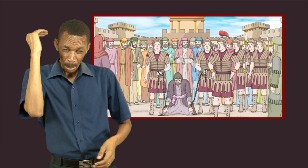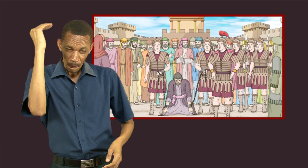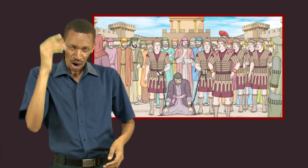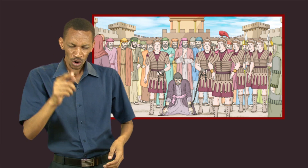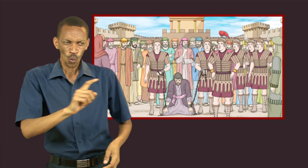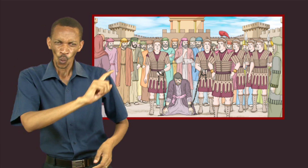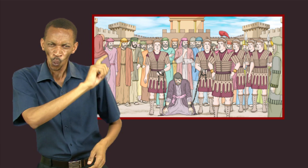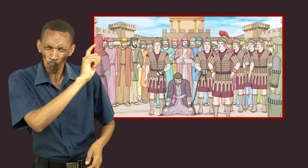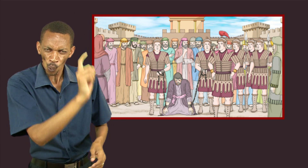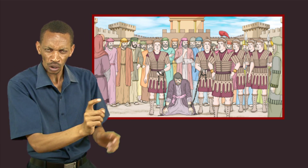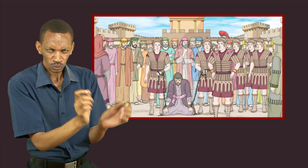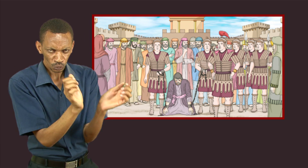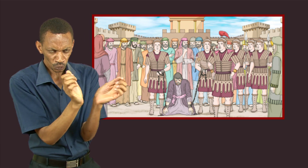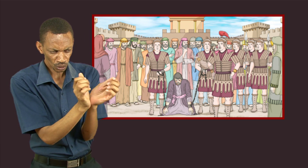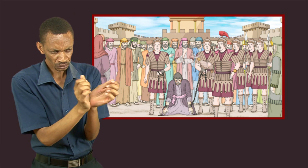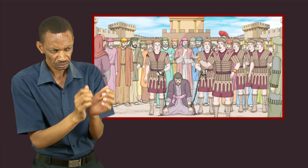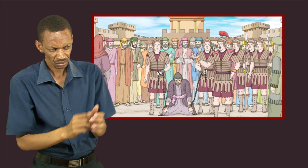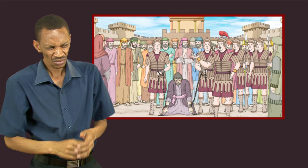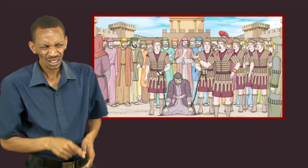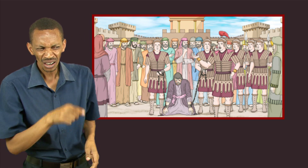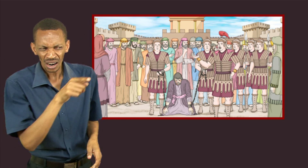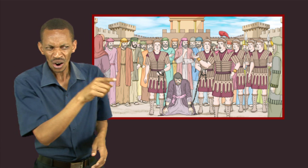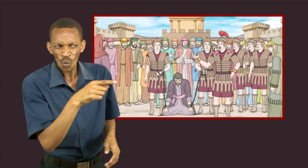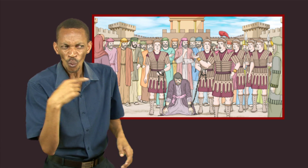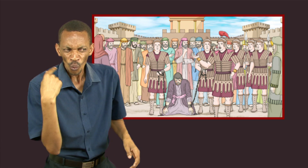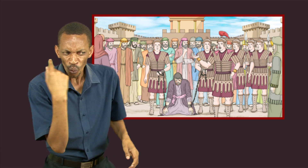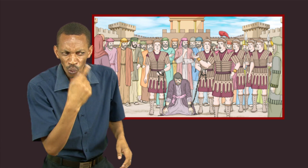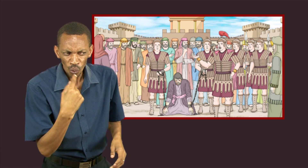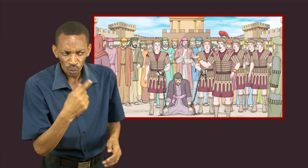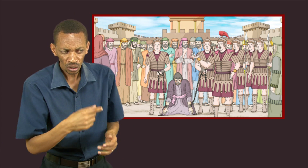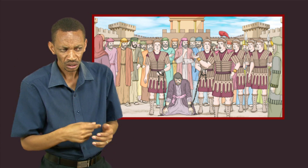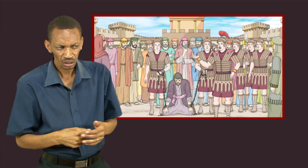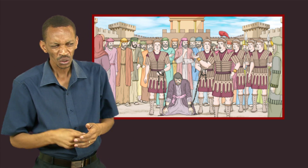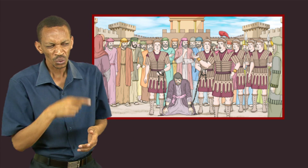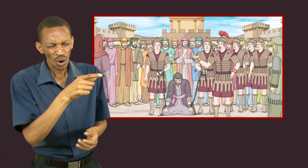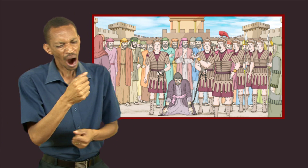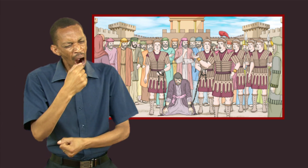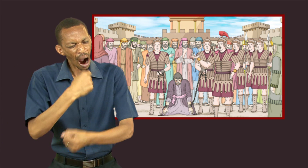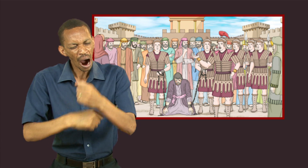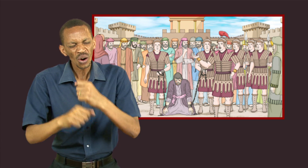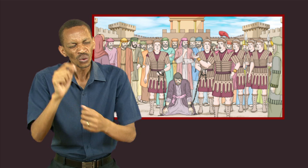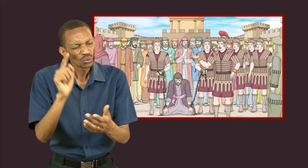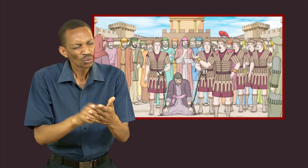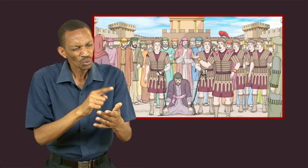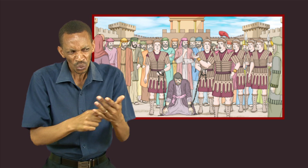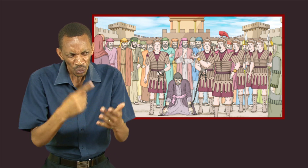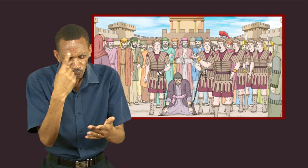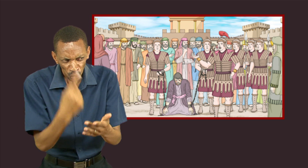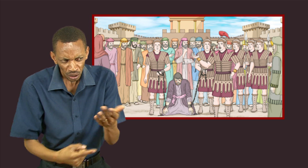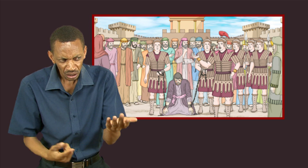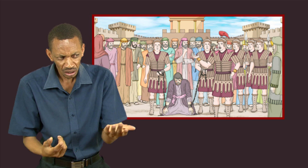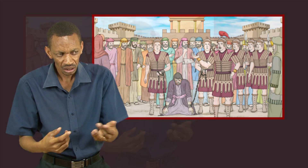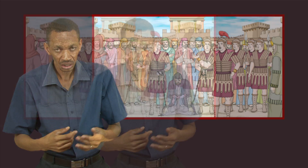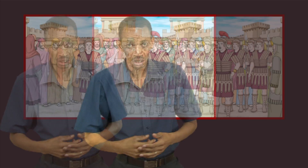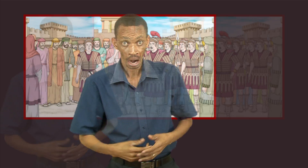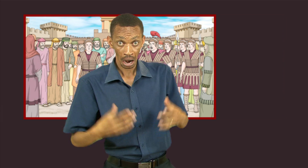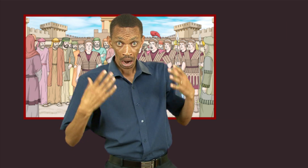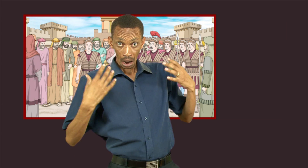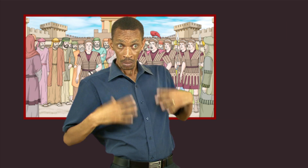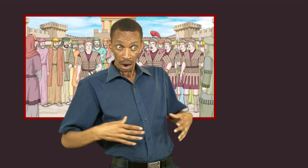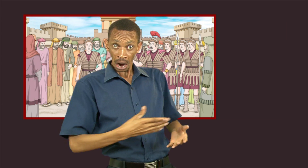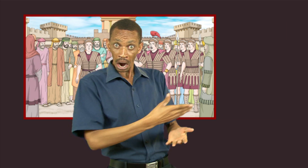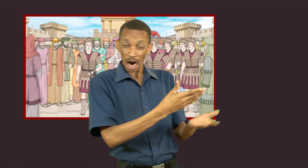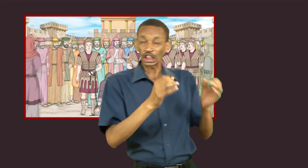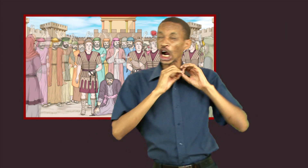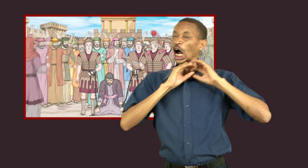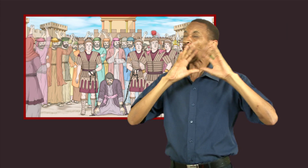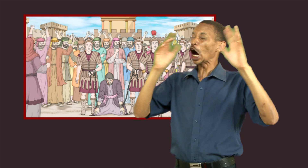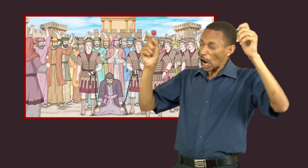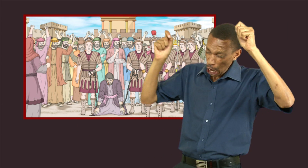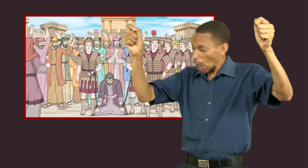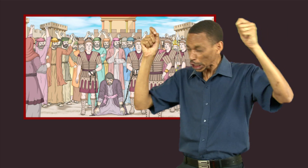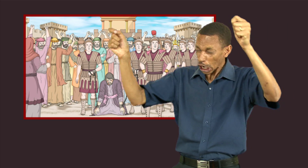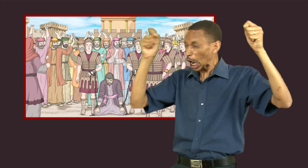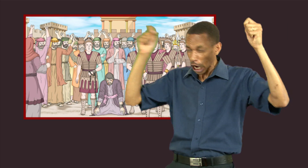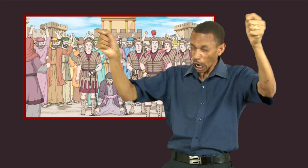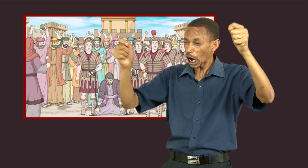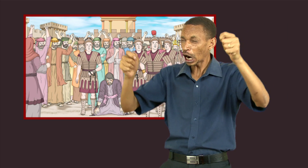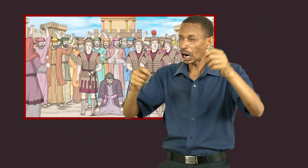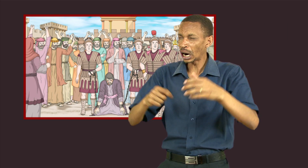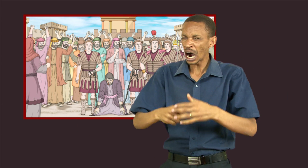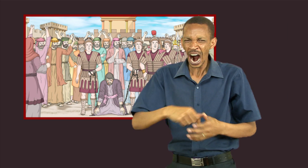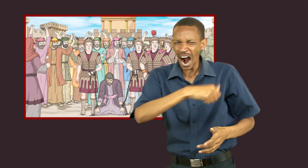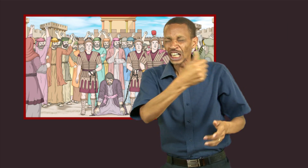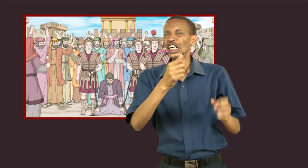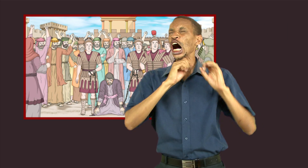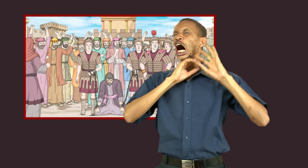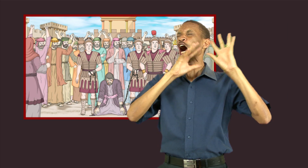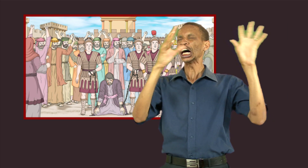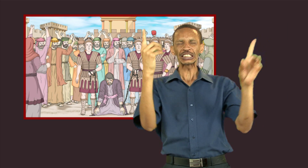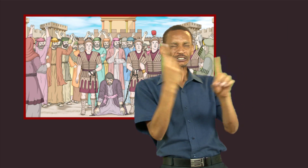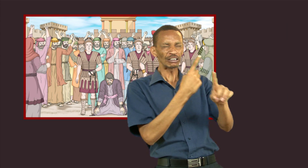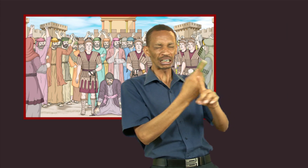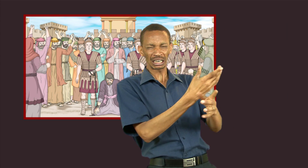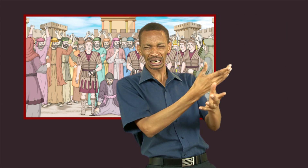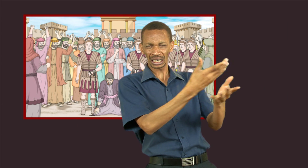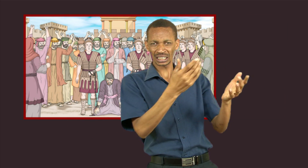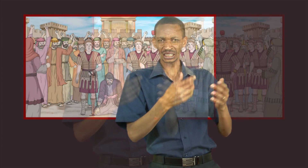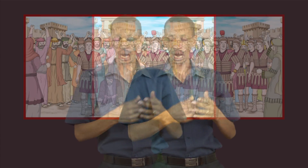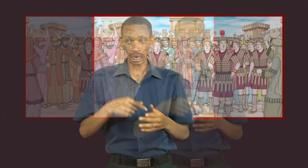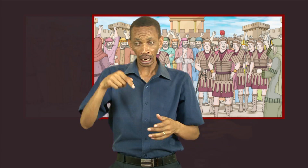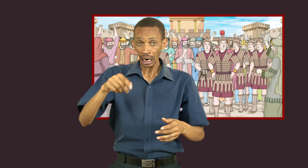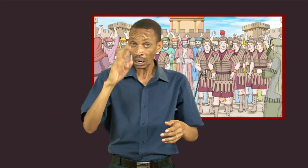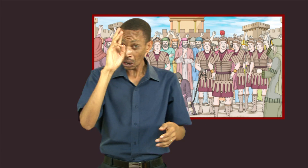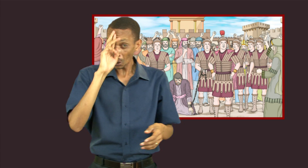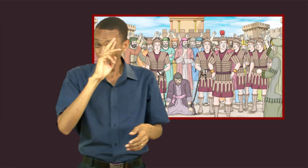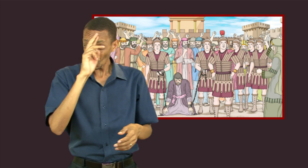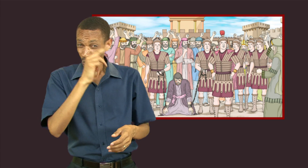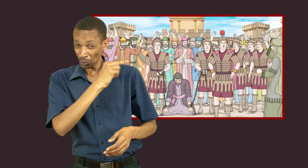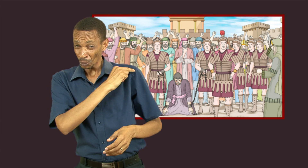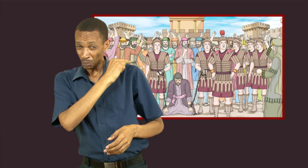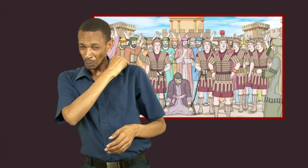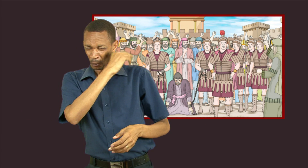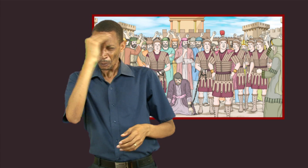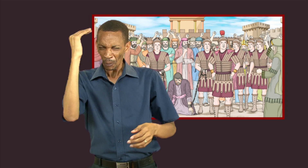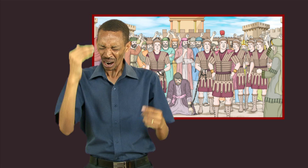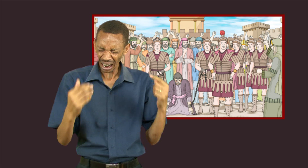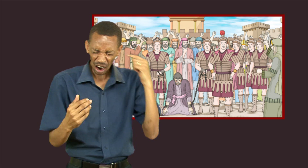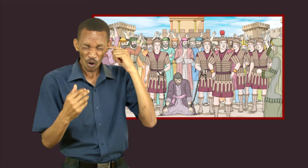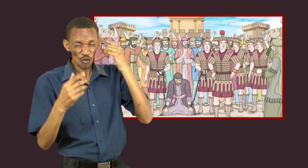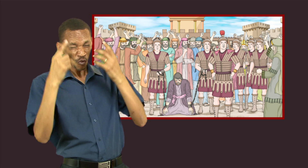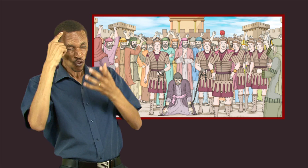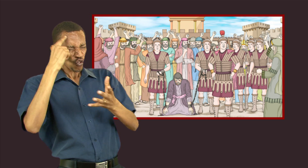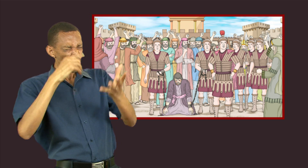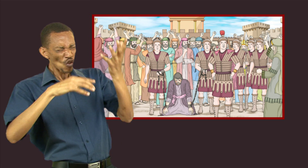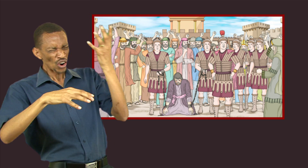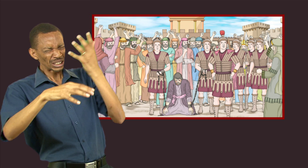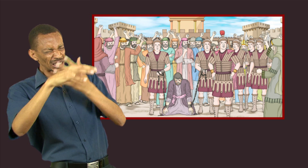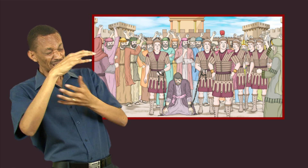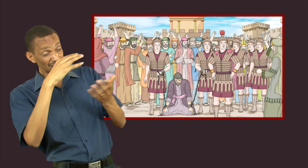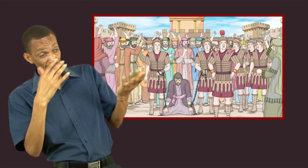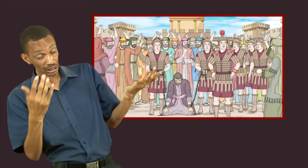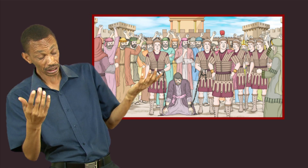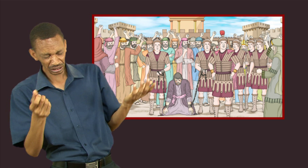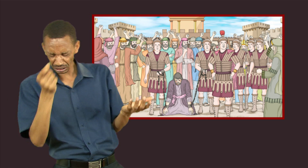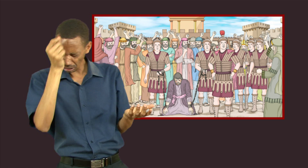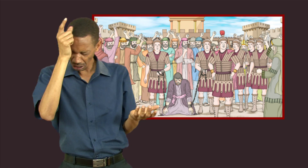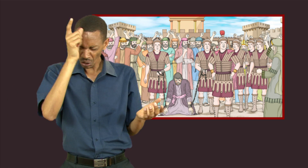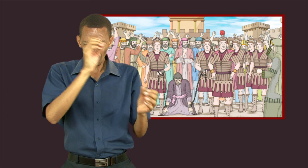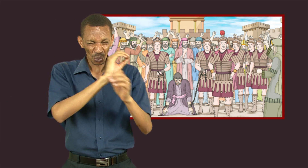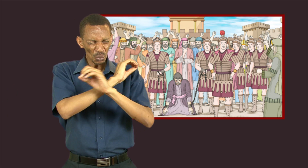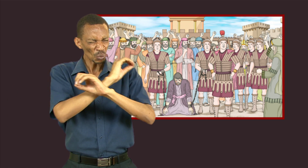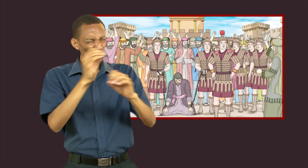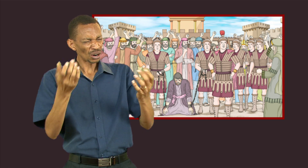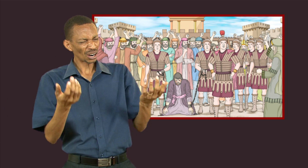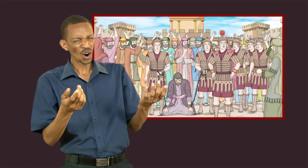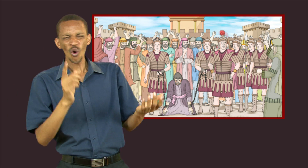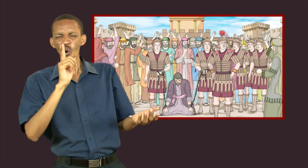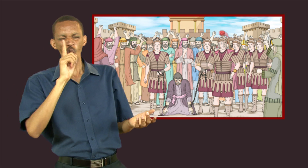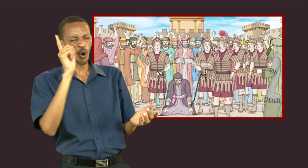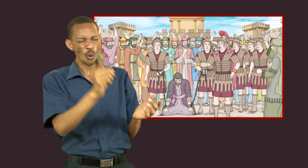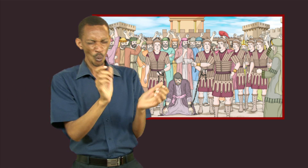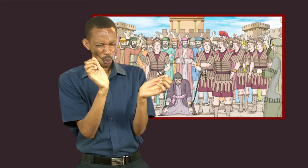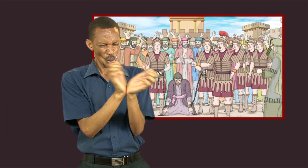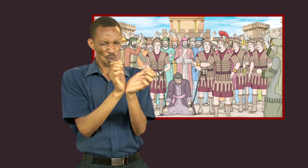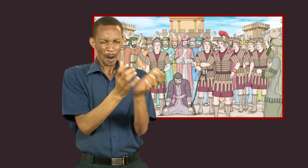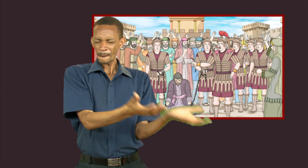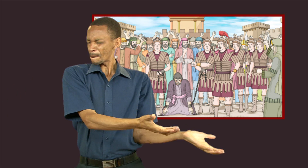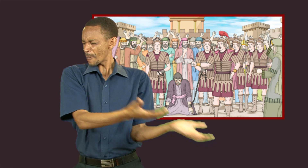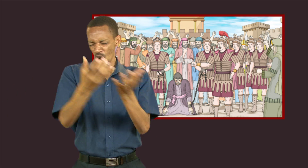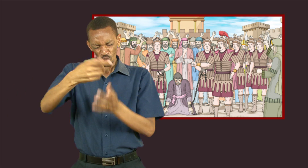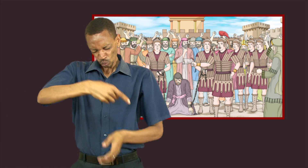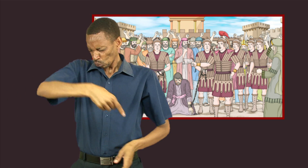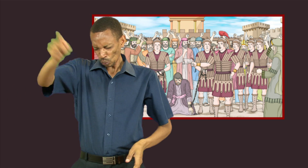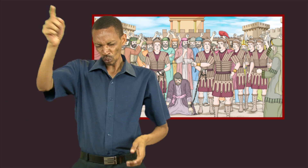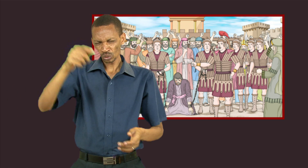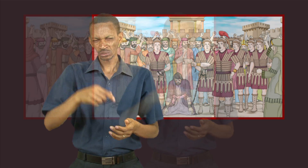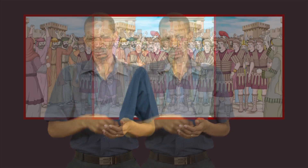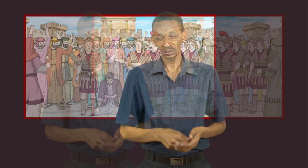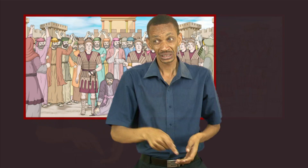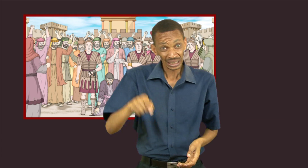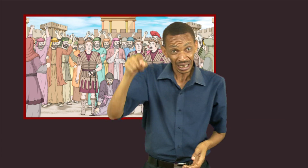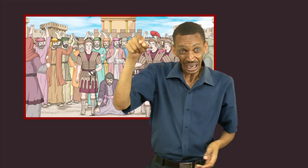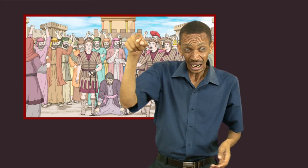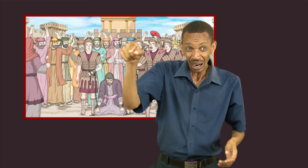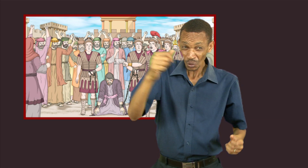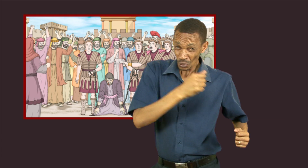Then he asked who he was and what he had done. Some in the crowd were shouting one thing, and some another.